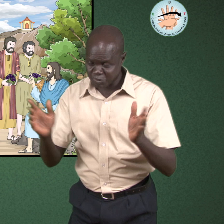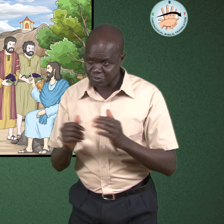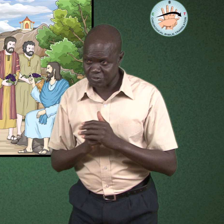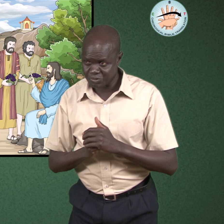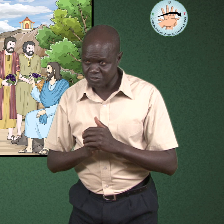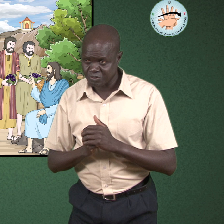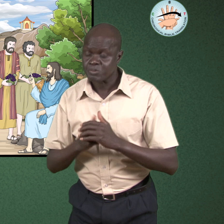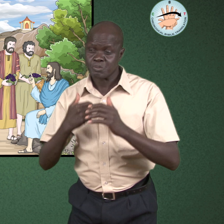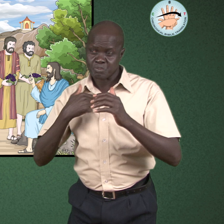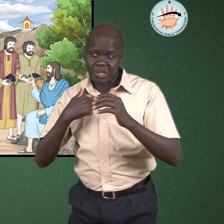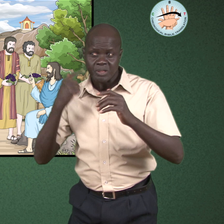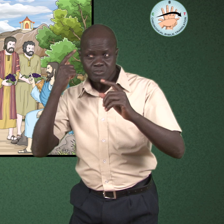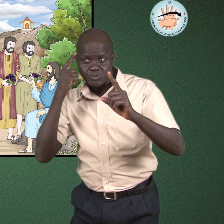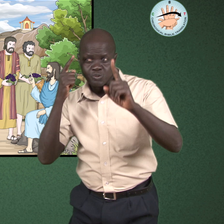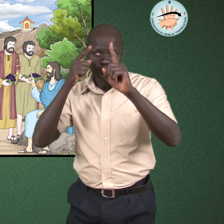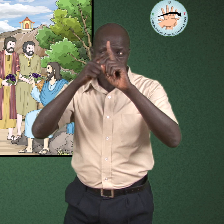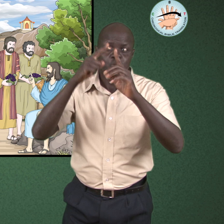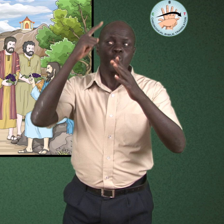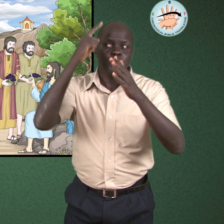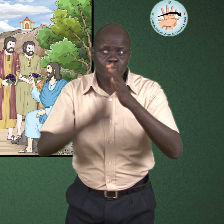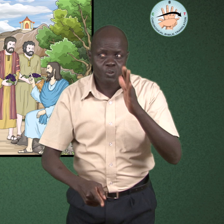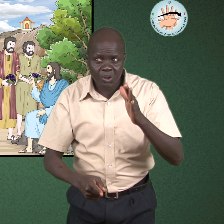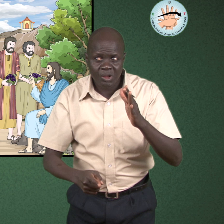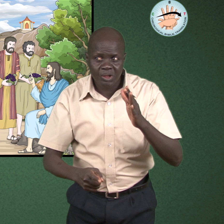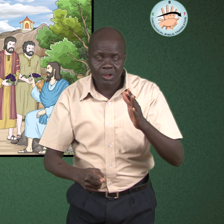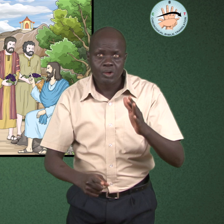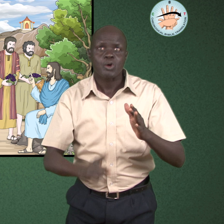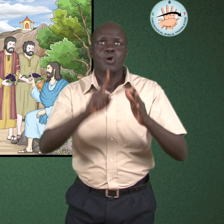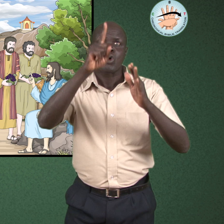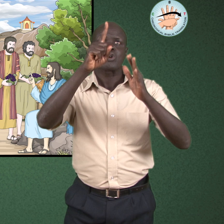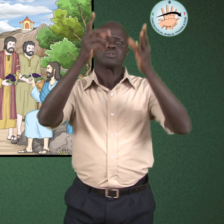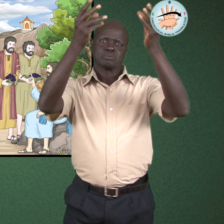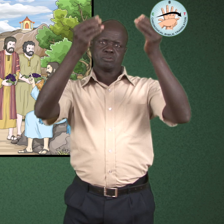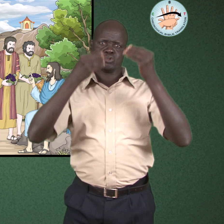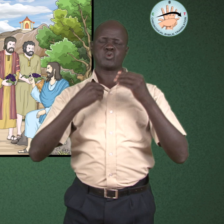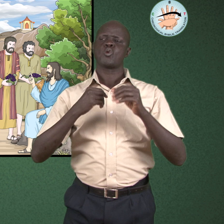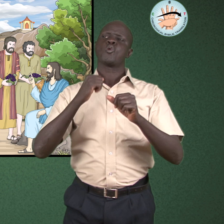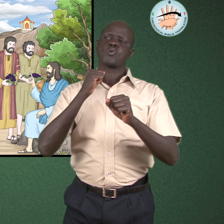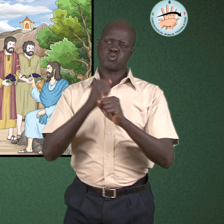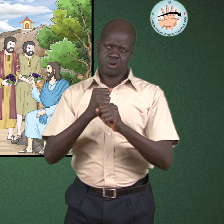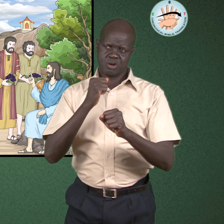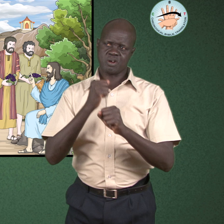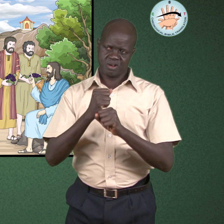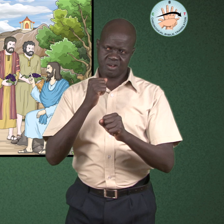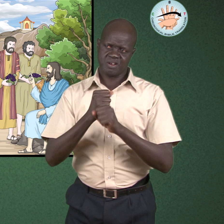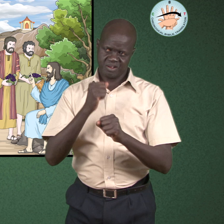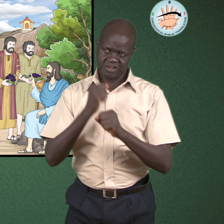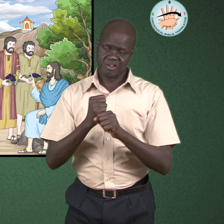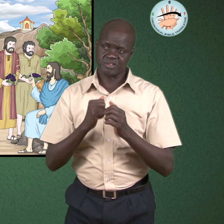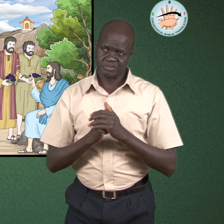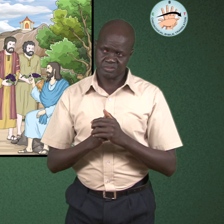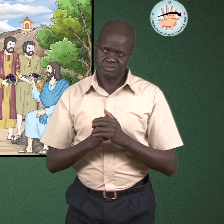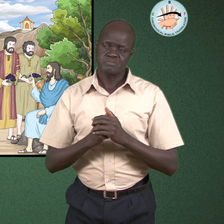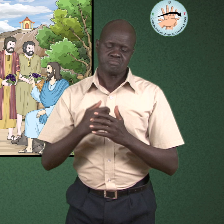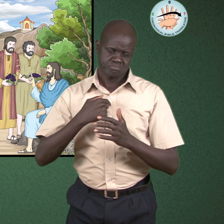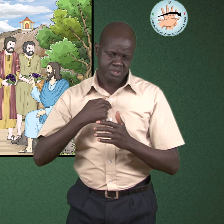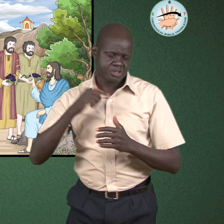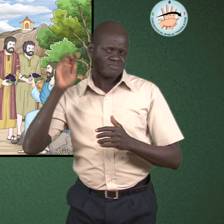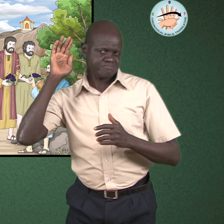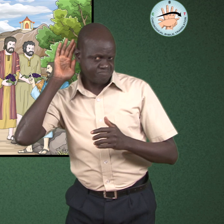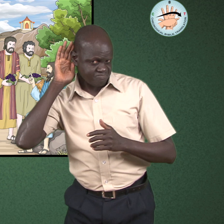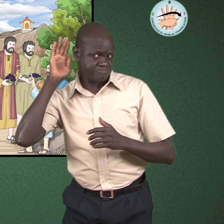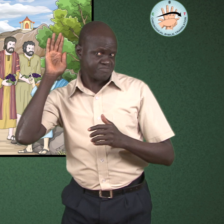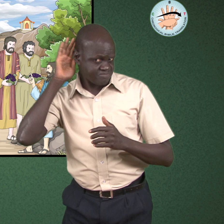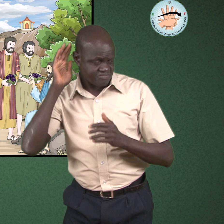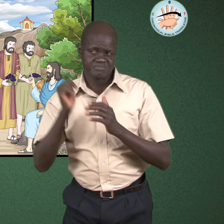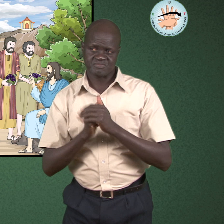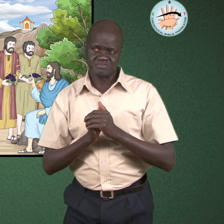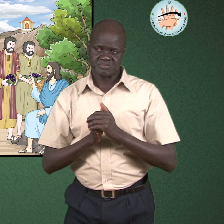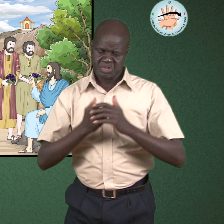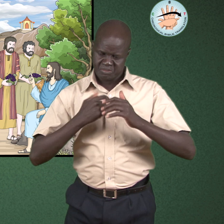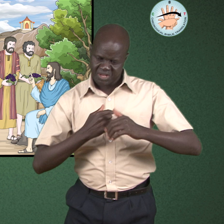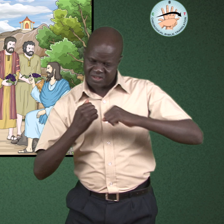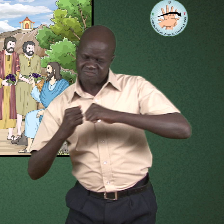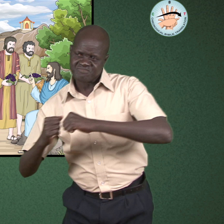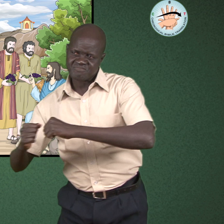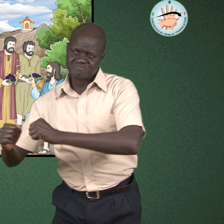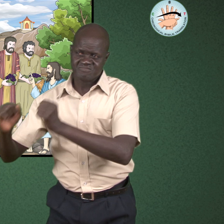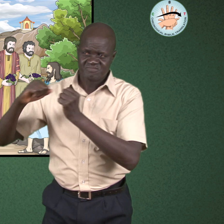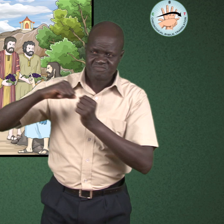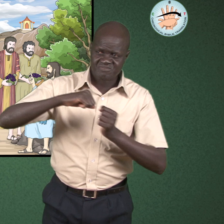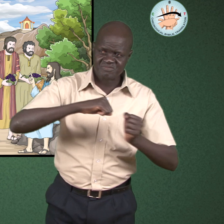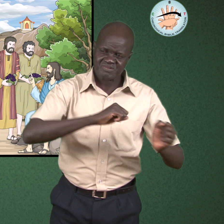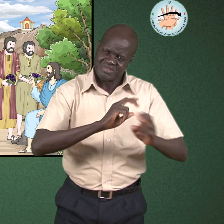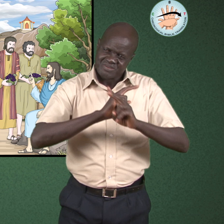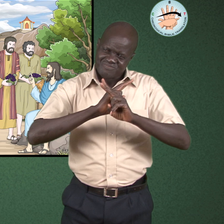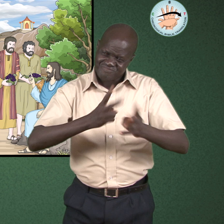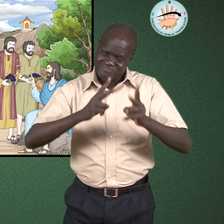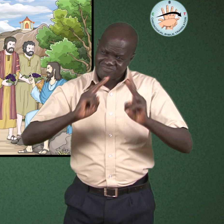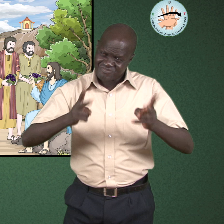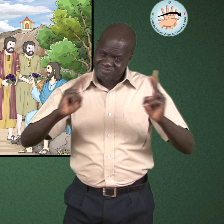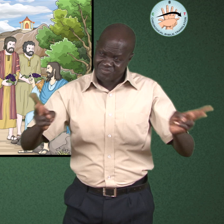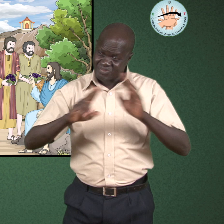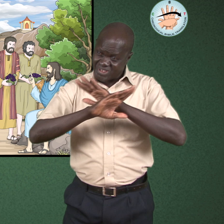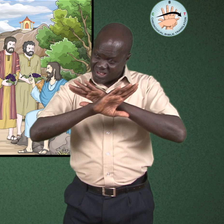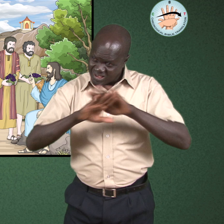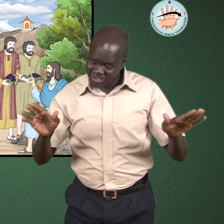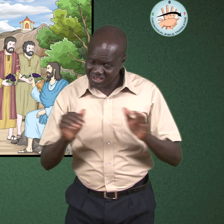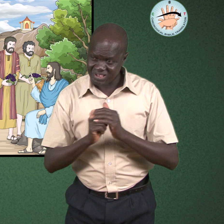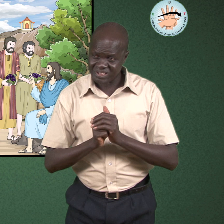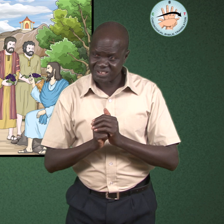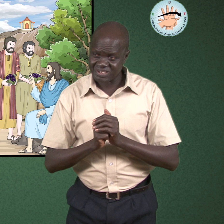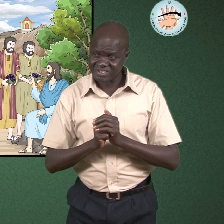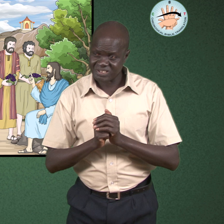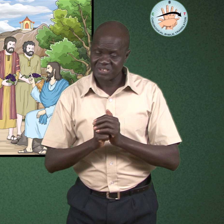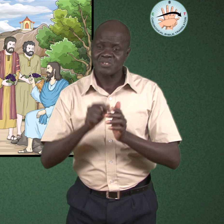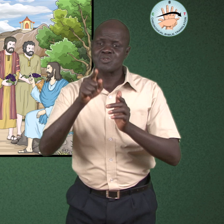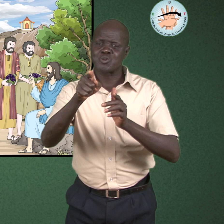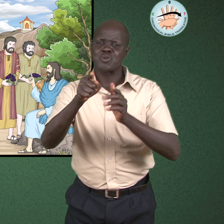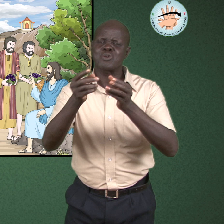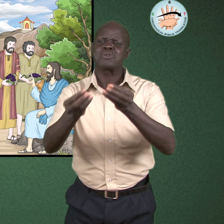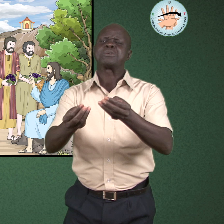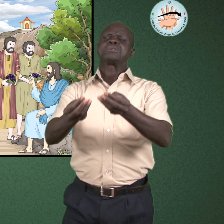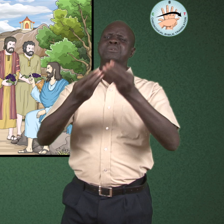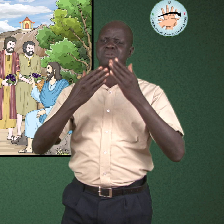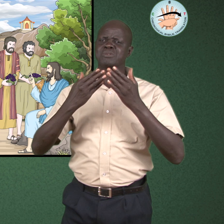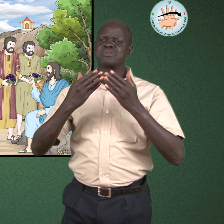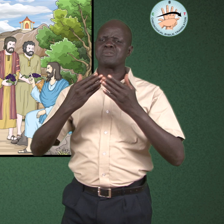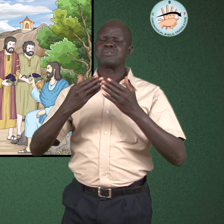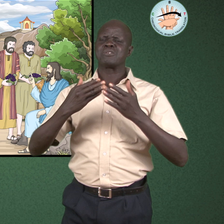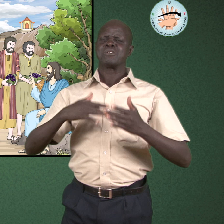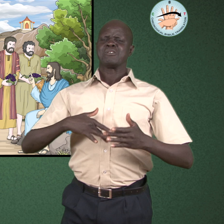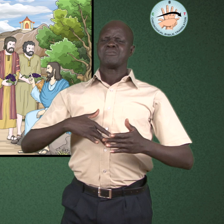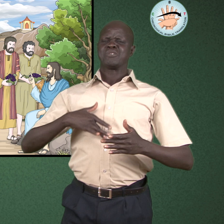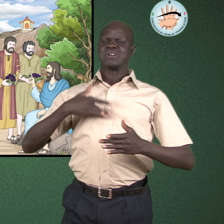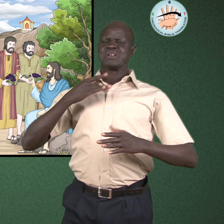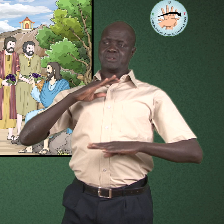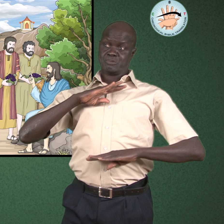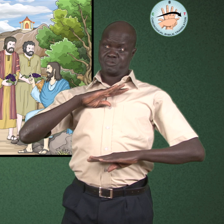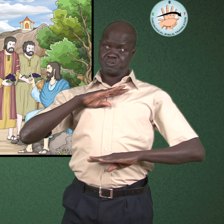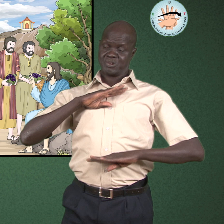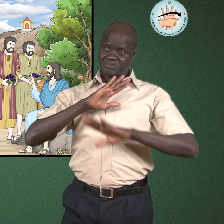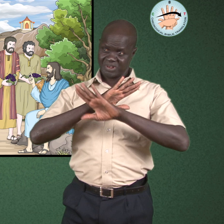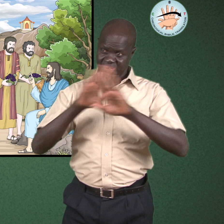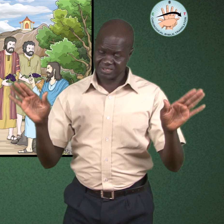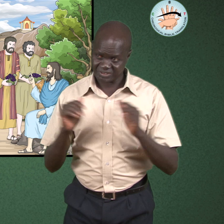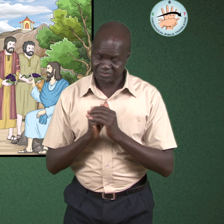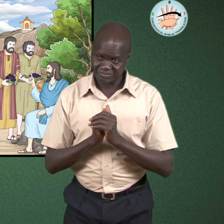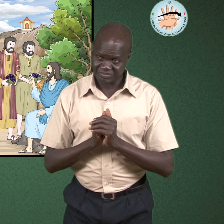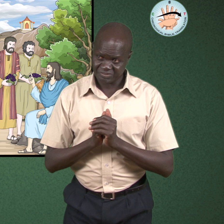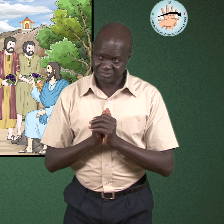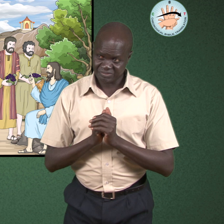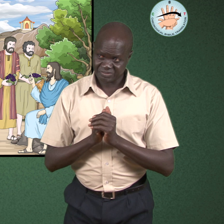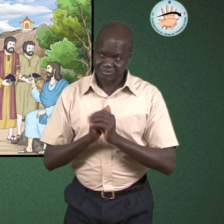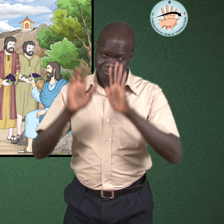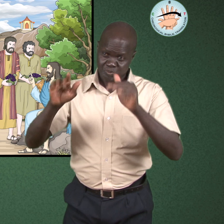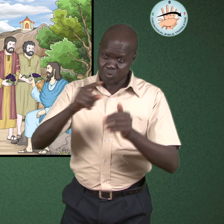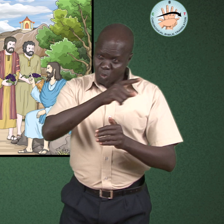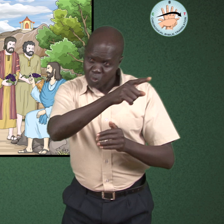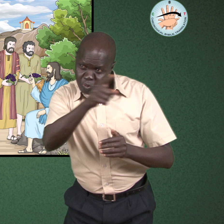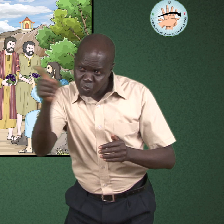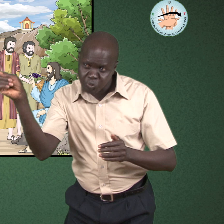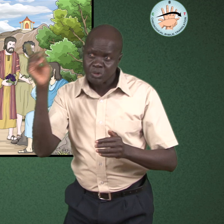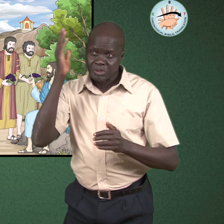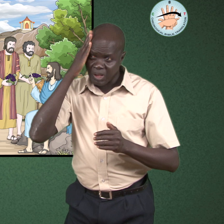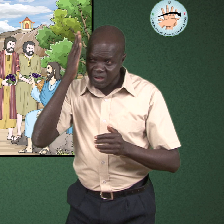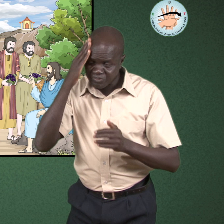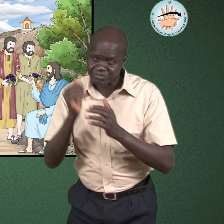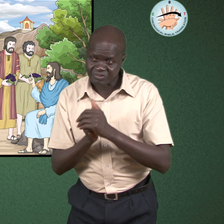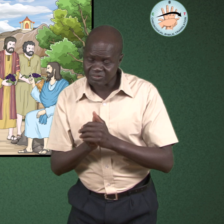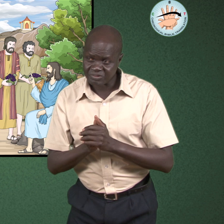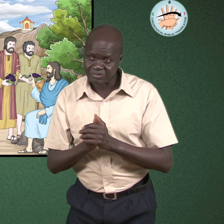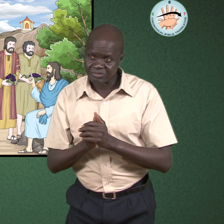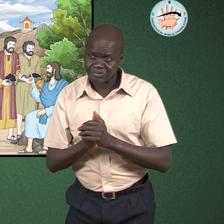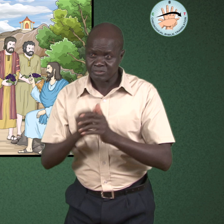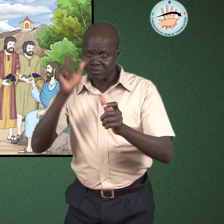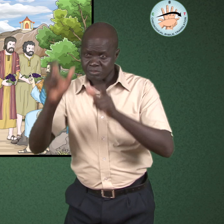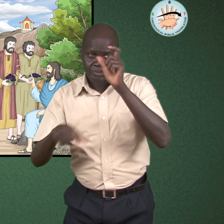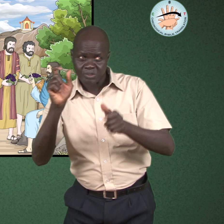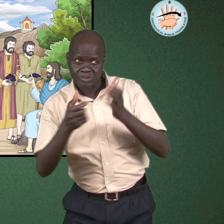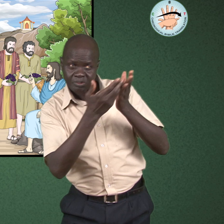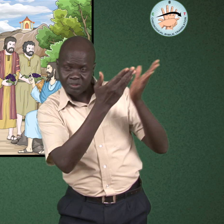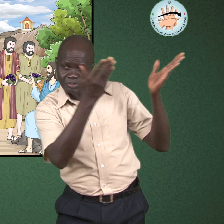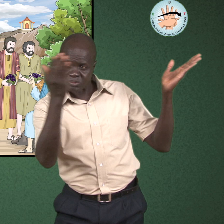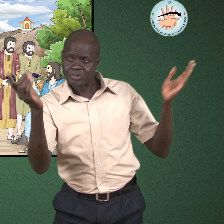Jesus explained, “My food is to do the will of Him who sent Me and to finish His work.